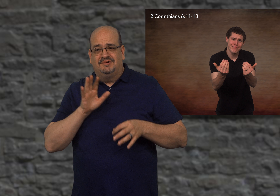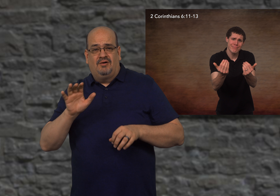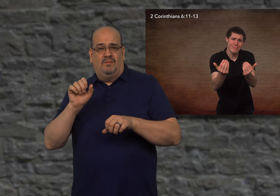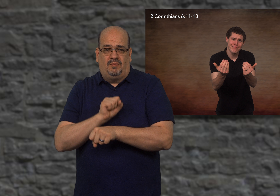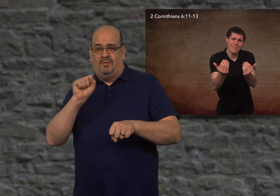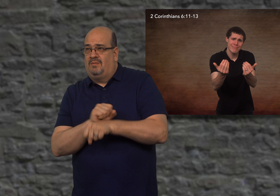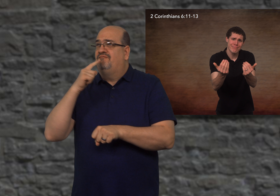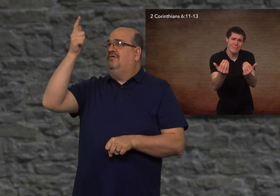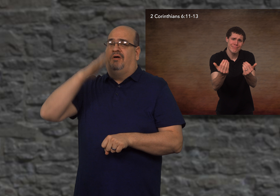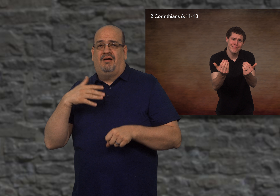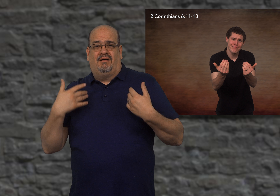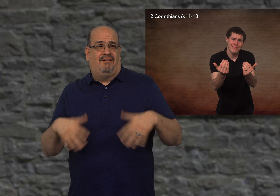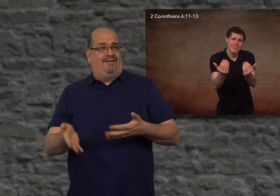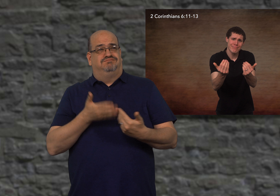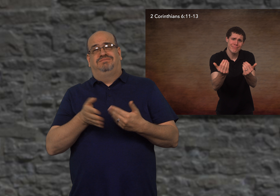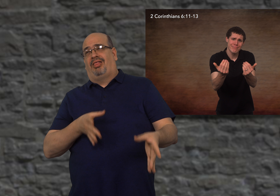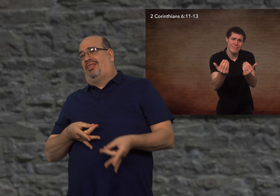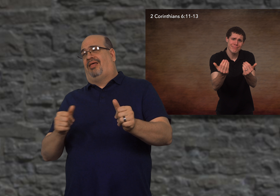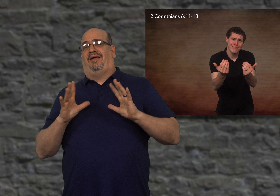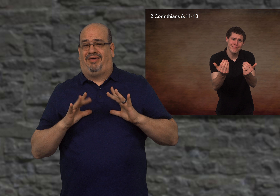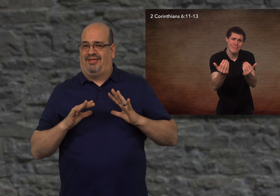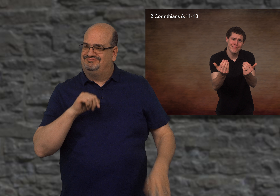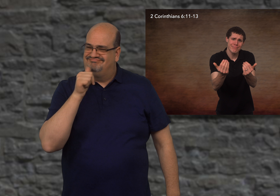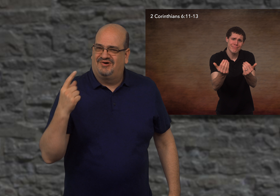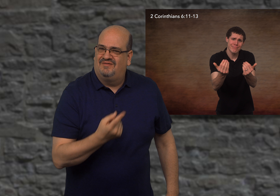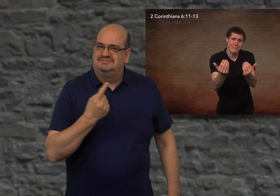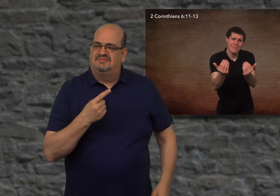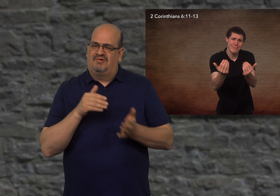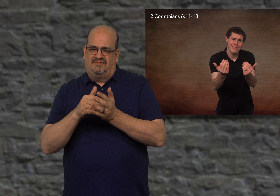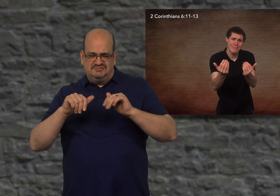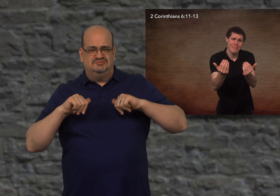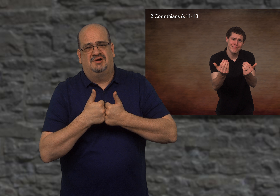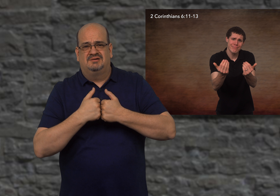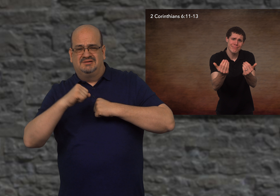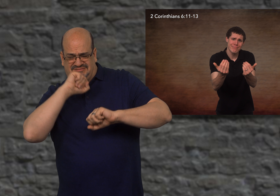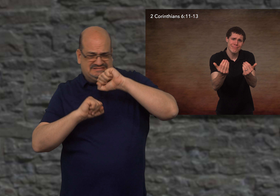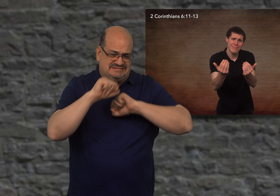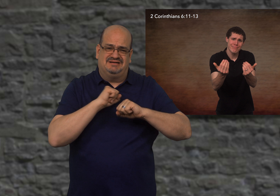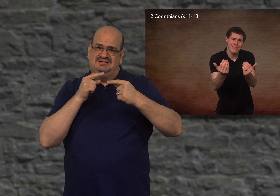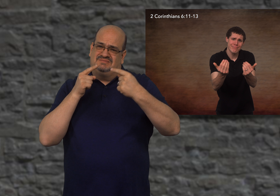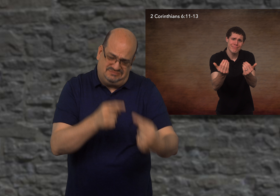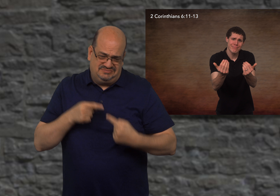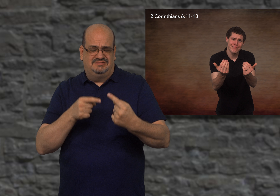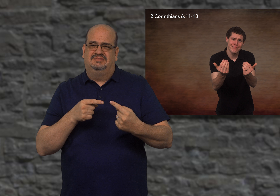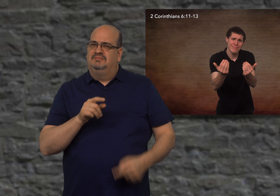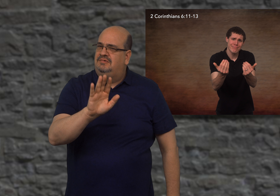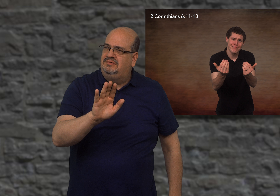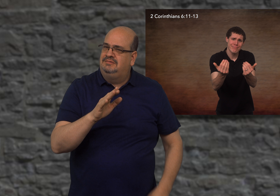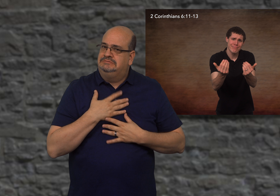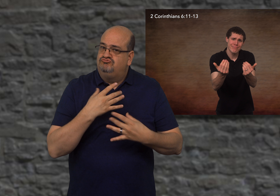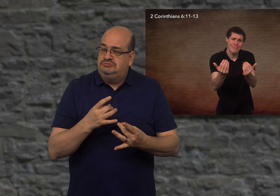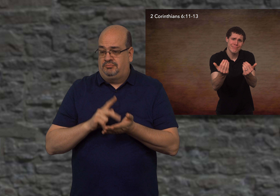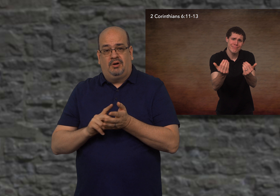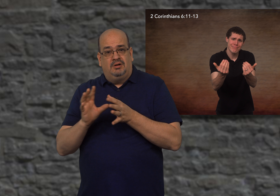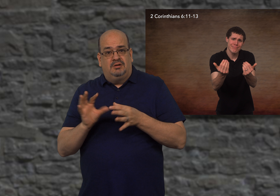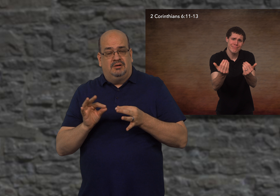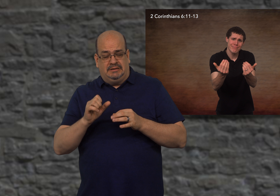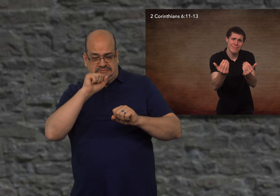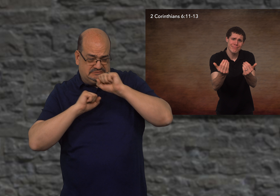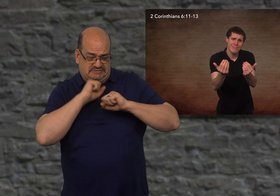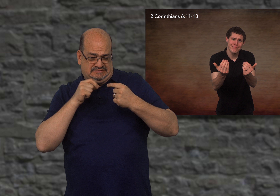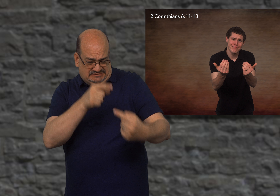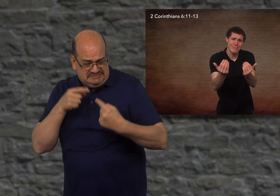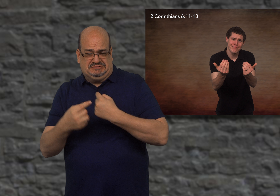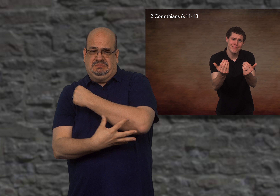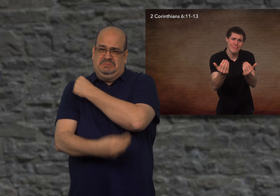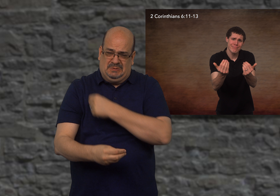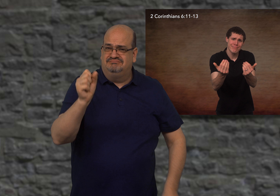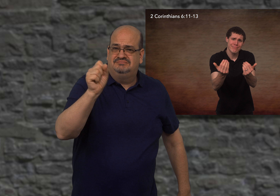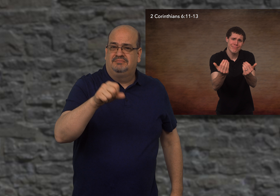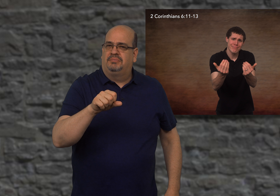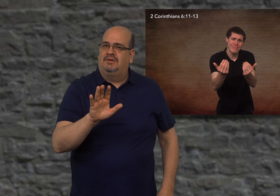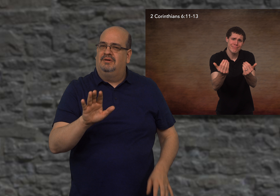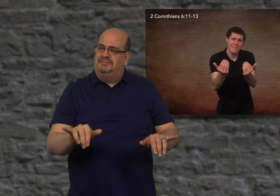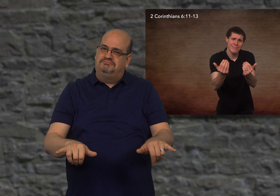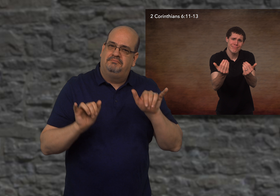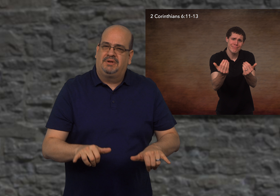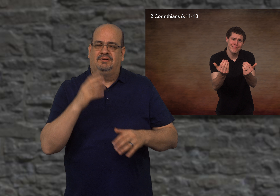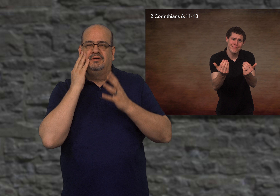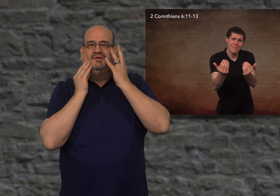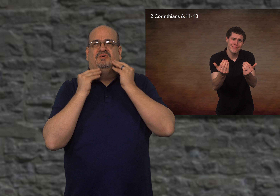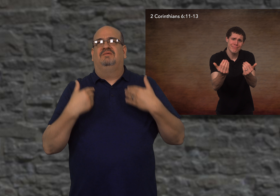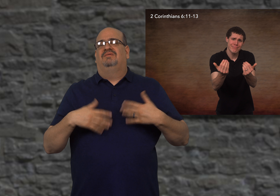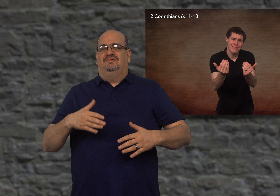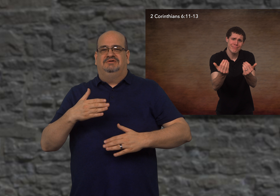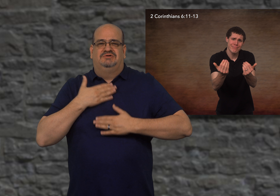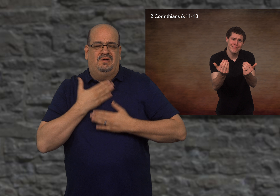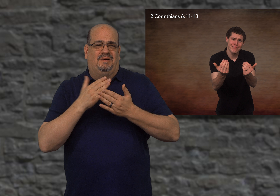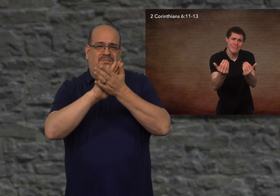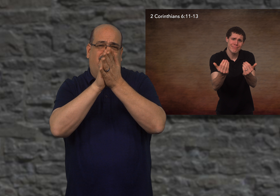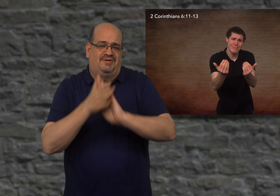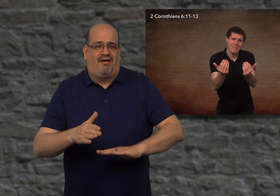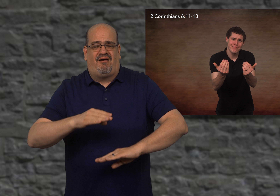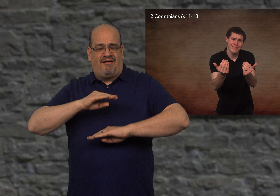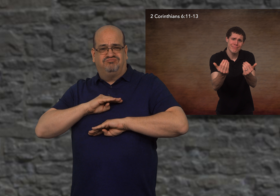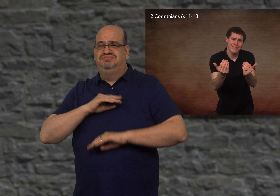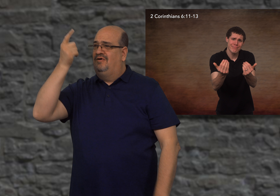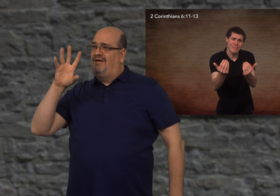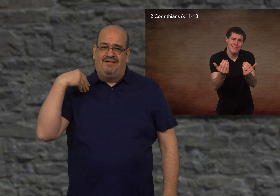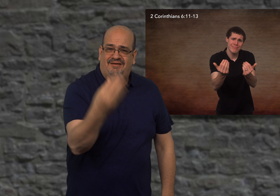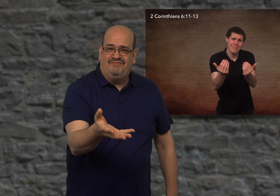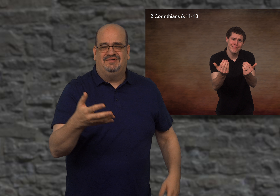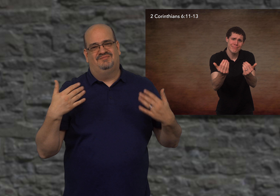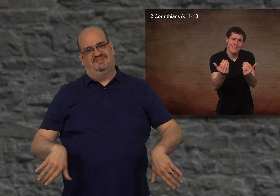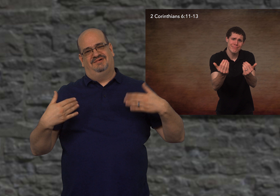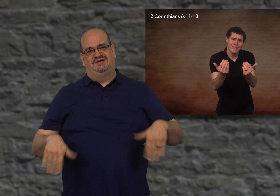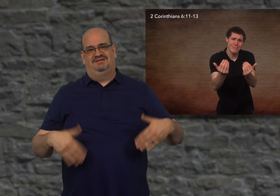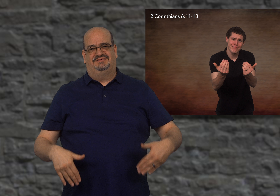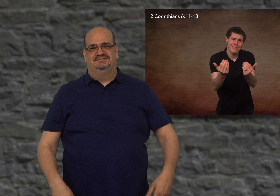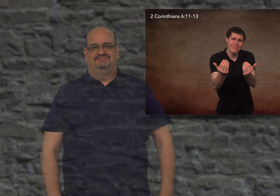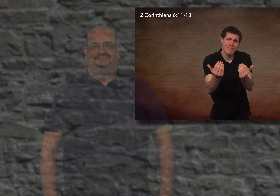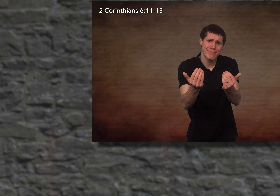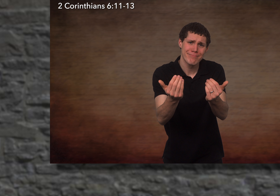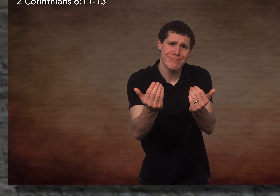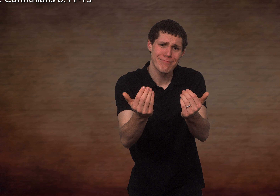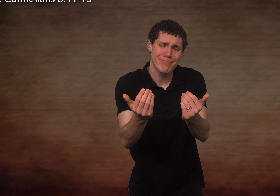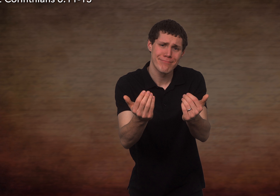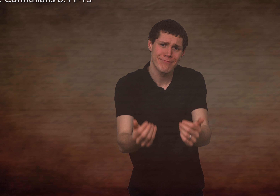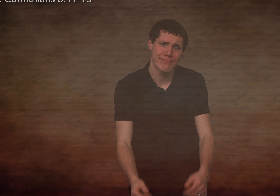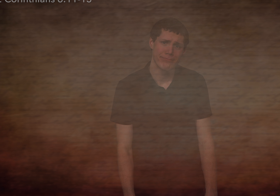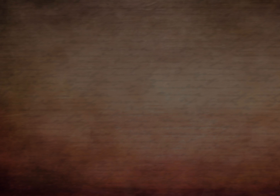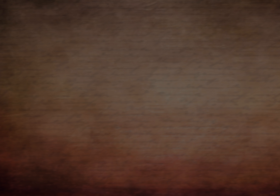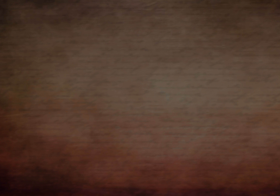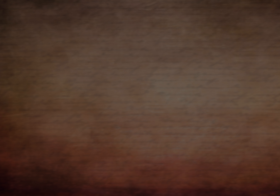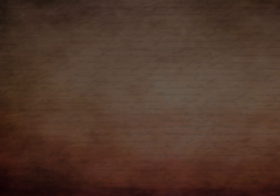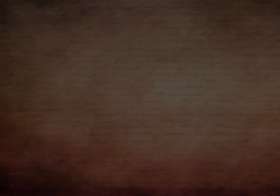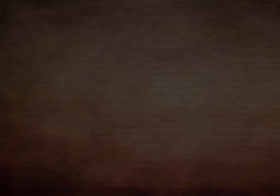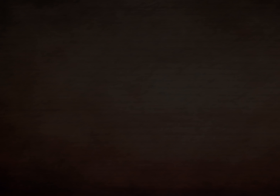As a fair exchange, I ask you as my children: Open wide your hearts also.